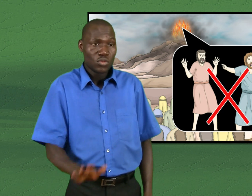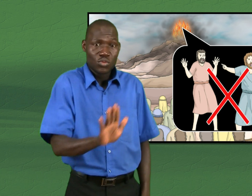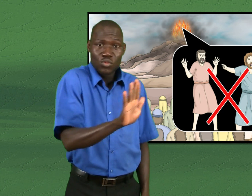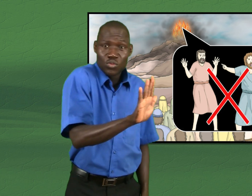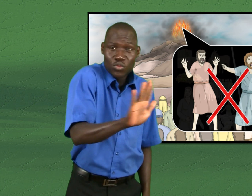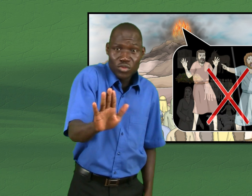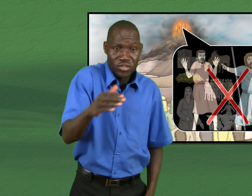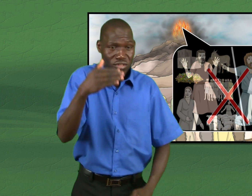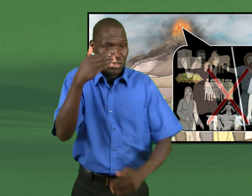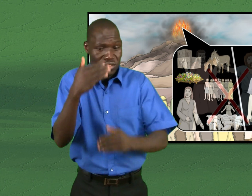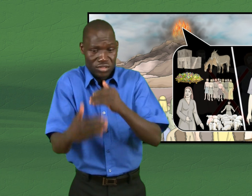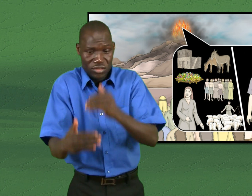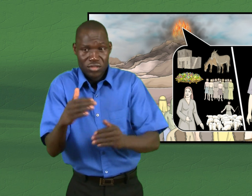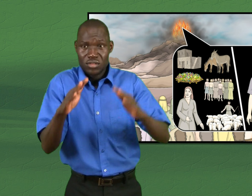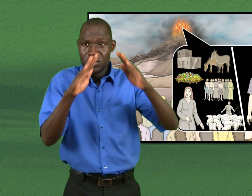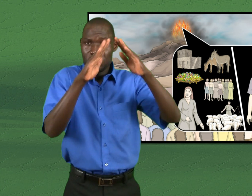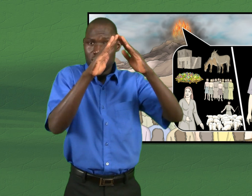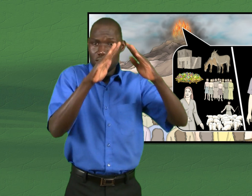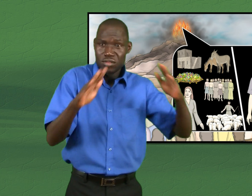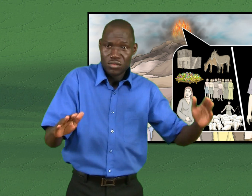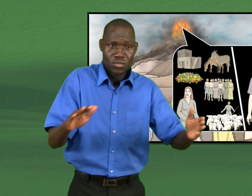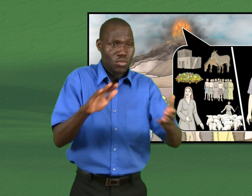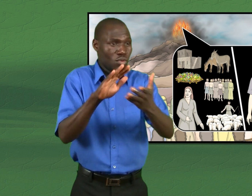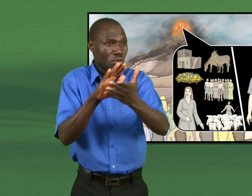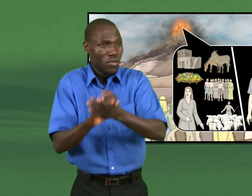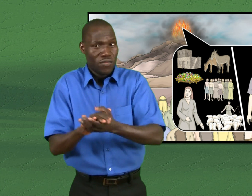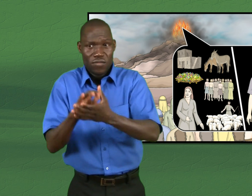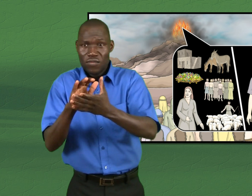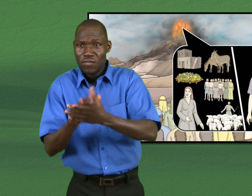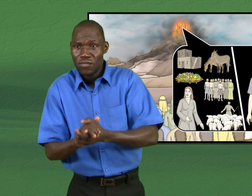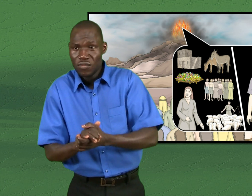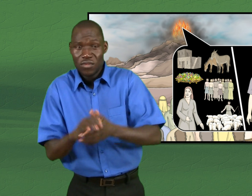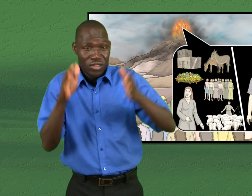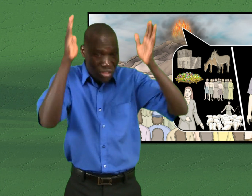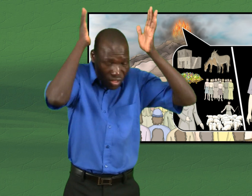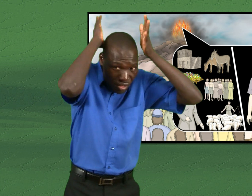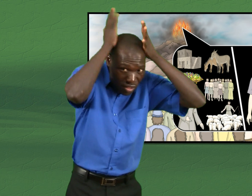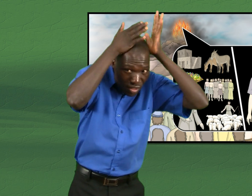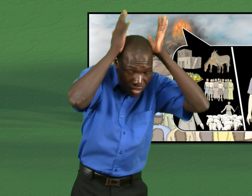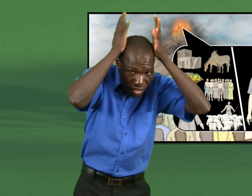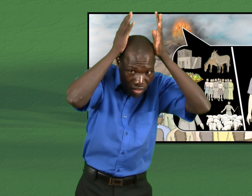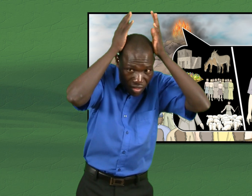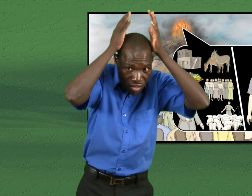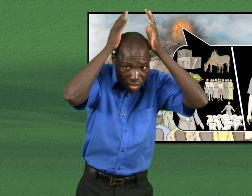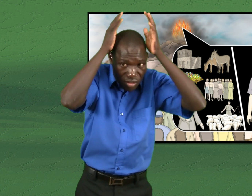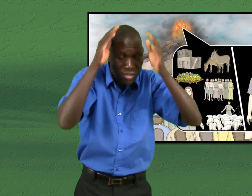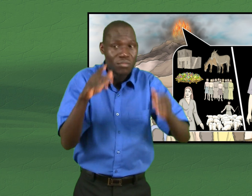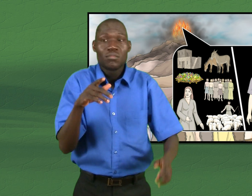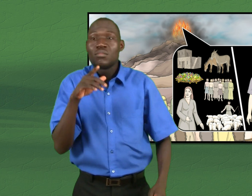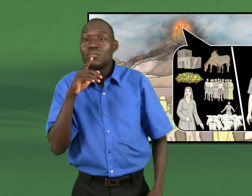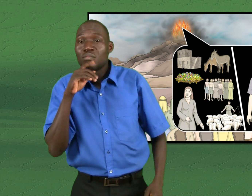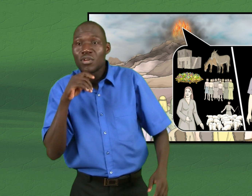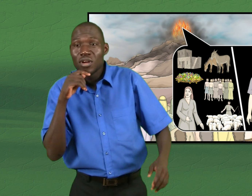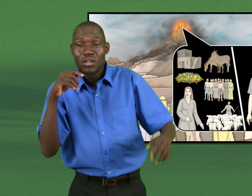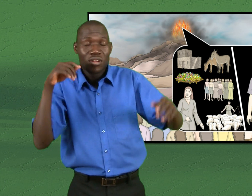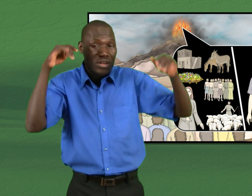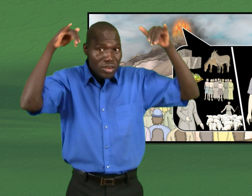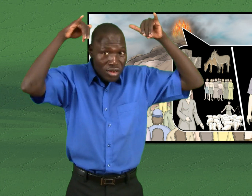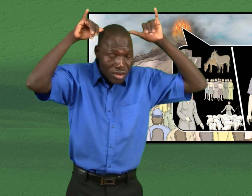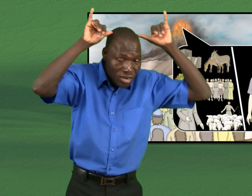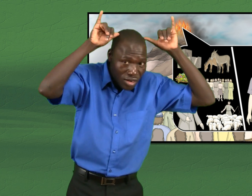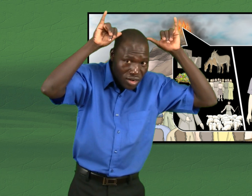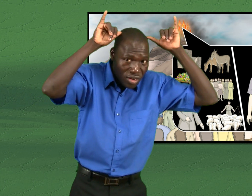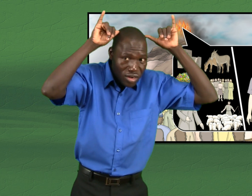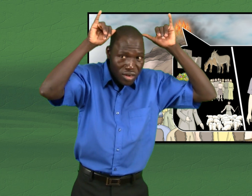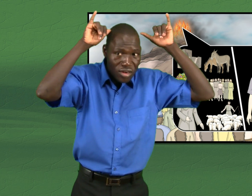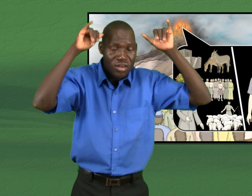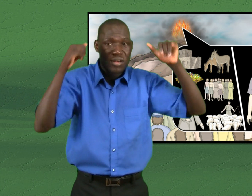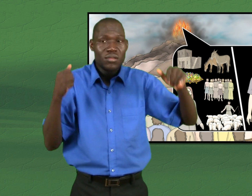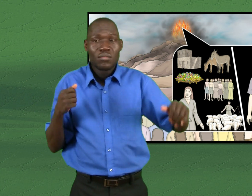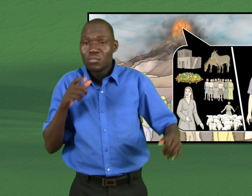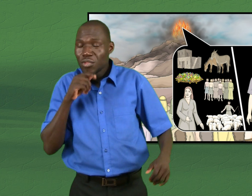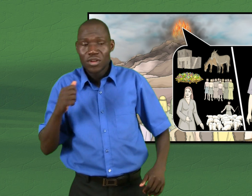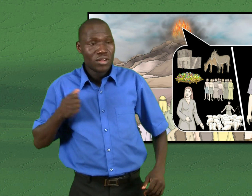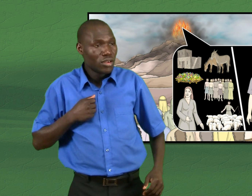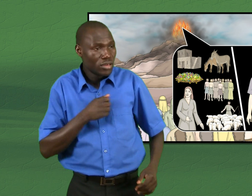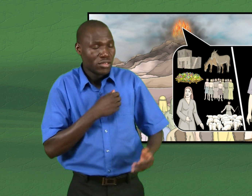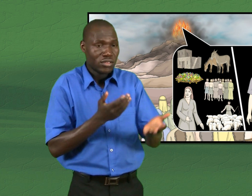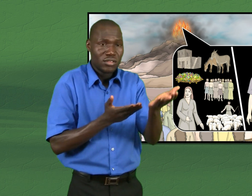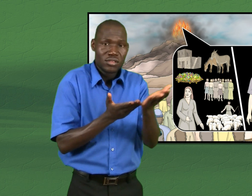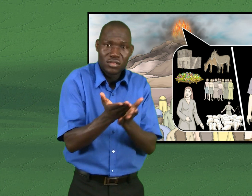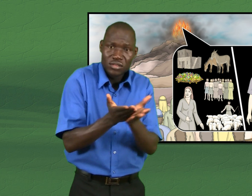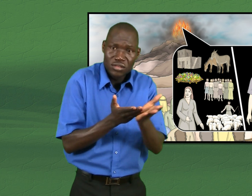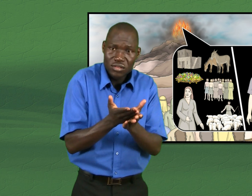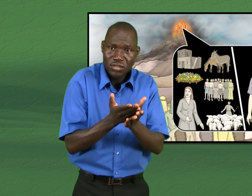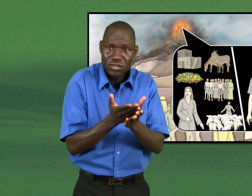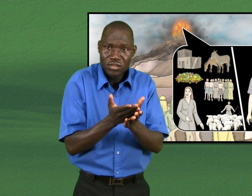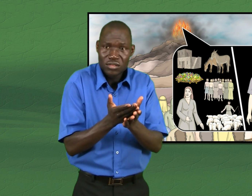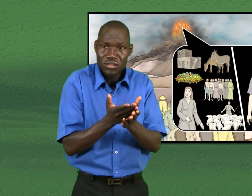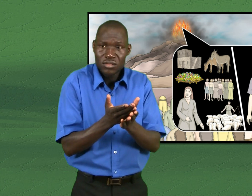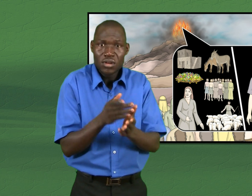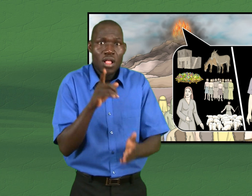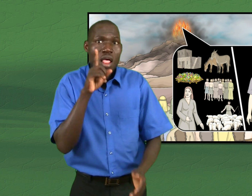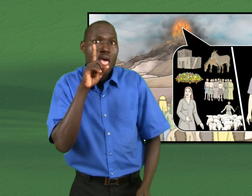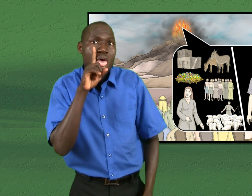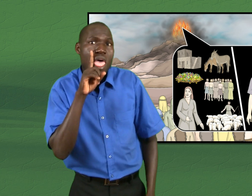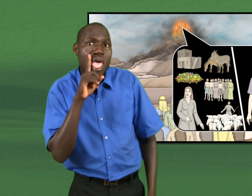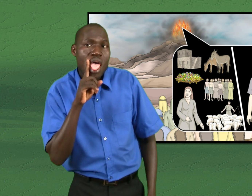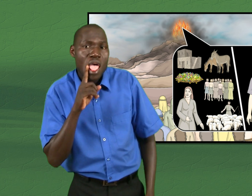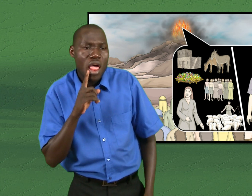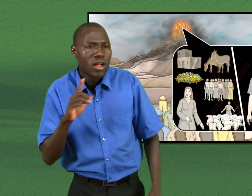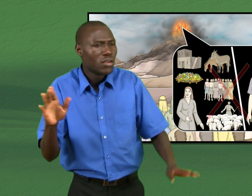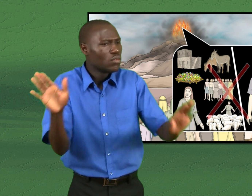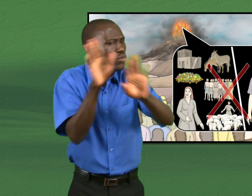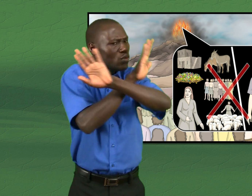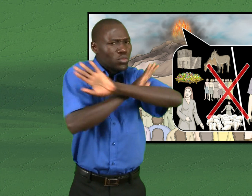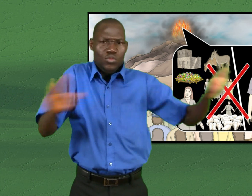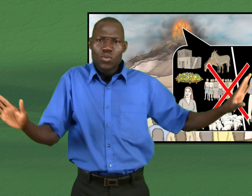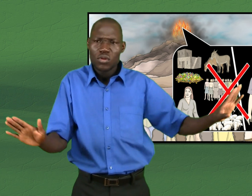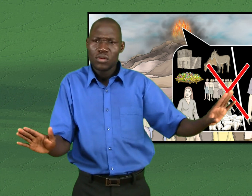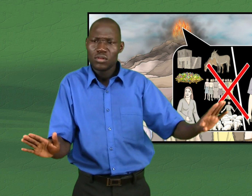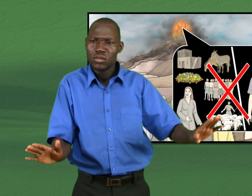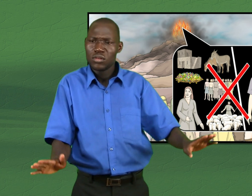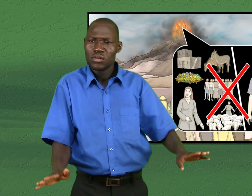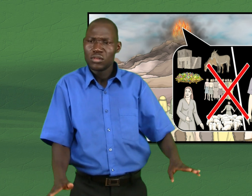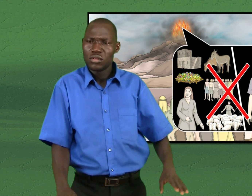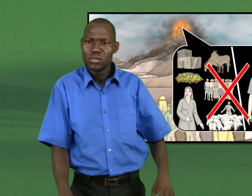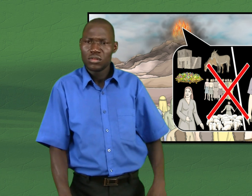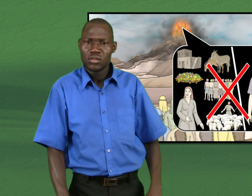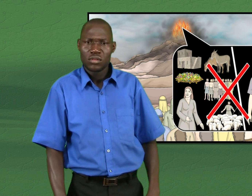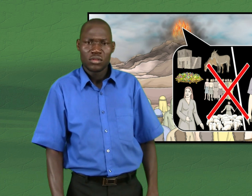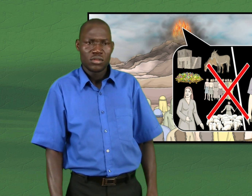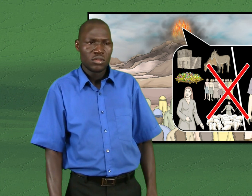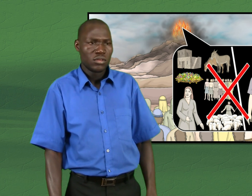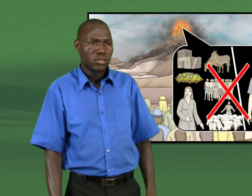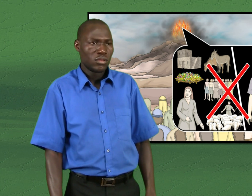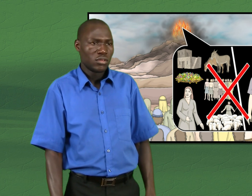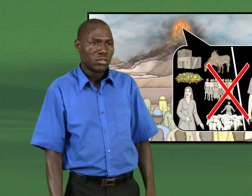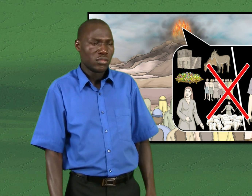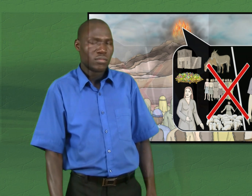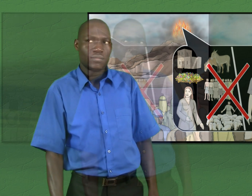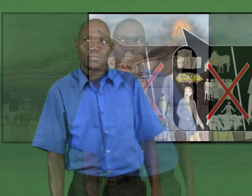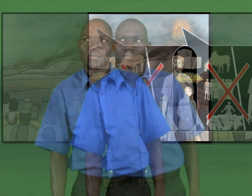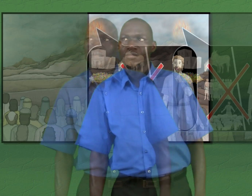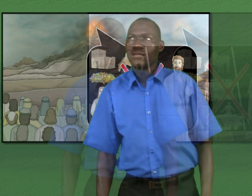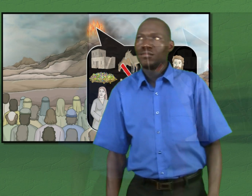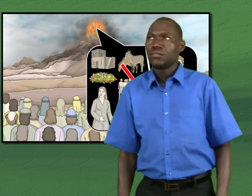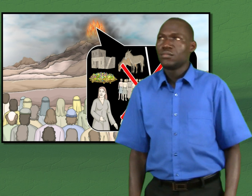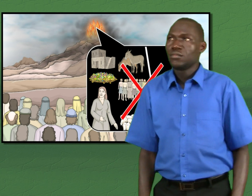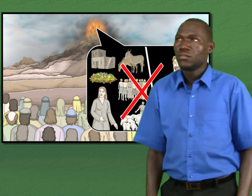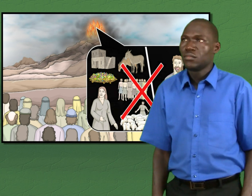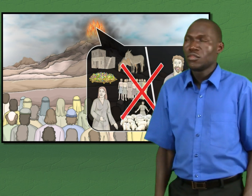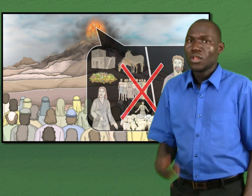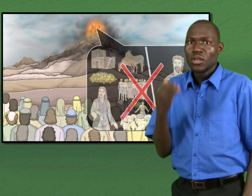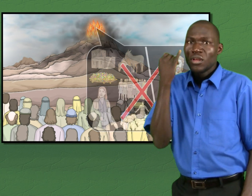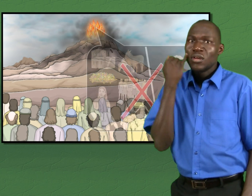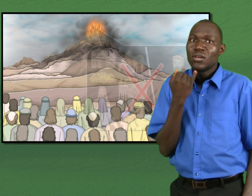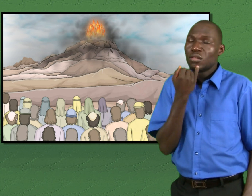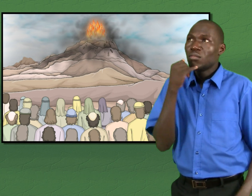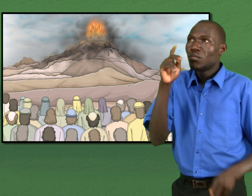You shall not covet your neighbor’s house. You shall not covet your neighbor’s wife, or his manservant or maidservant, or his ox or donkey, or anything that belongs to your neighbor.”